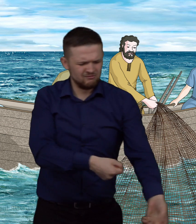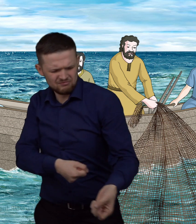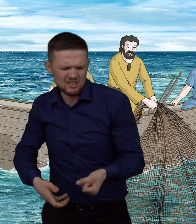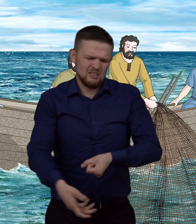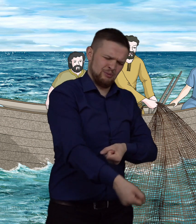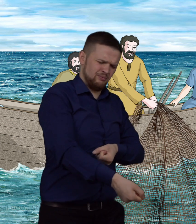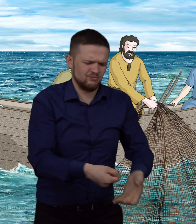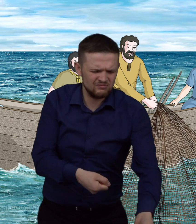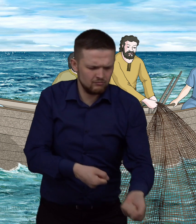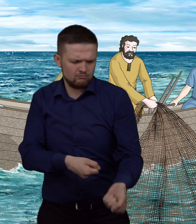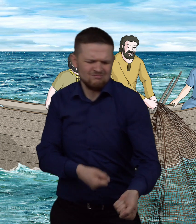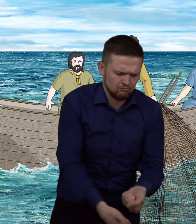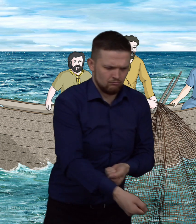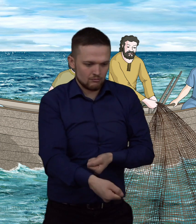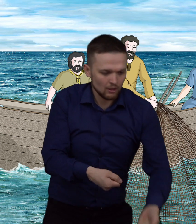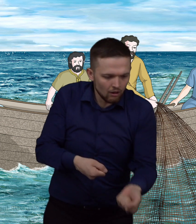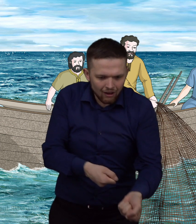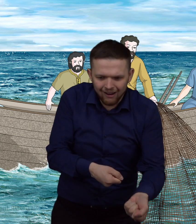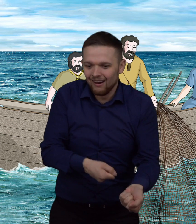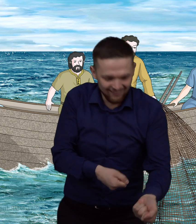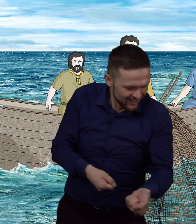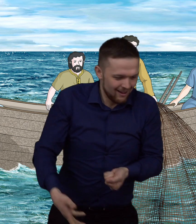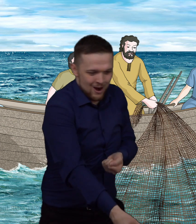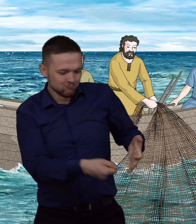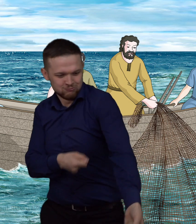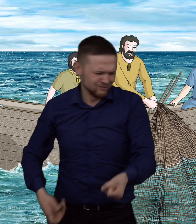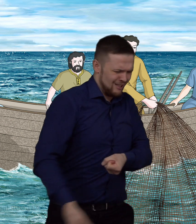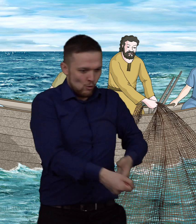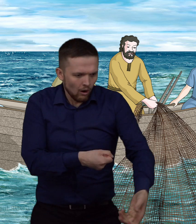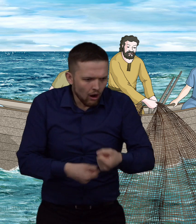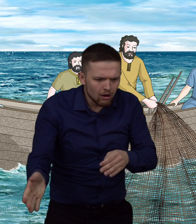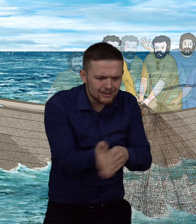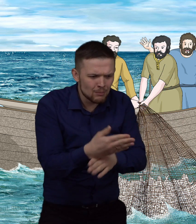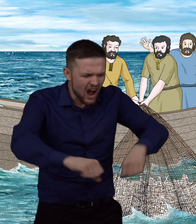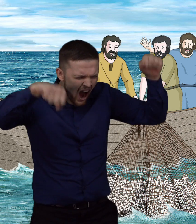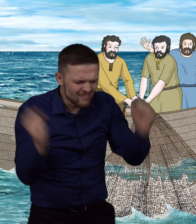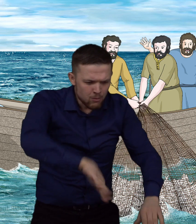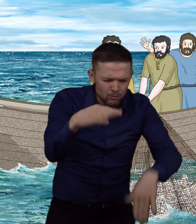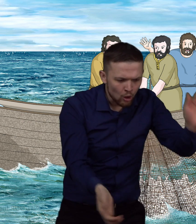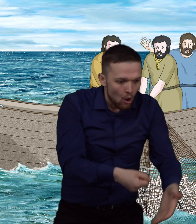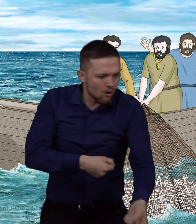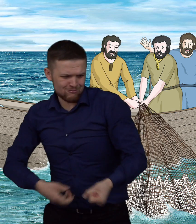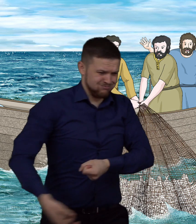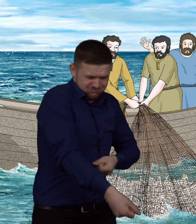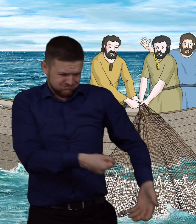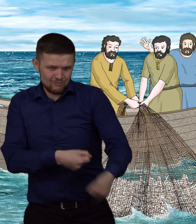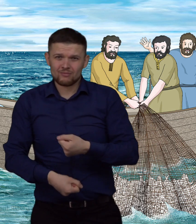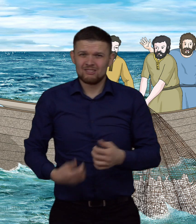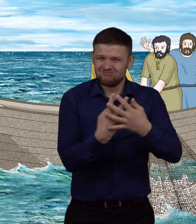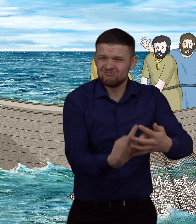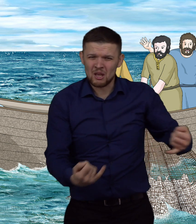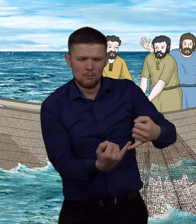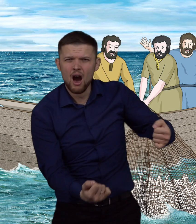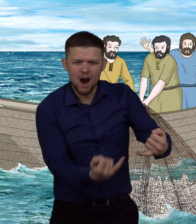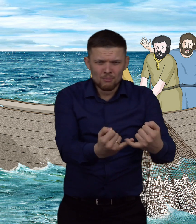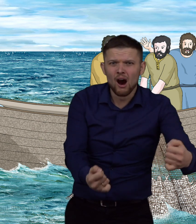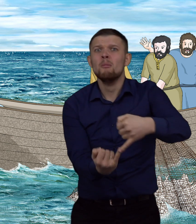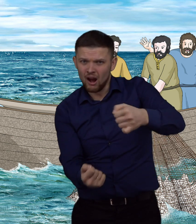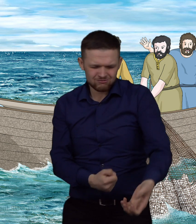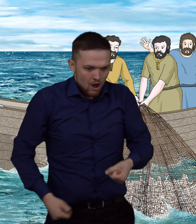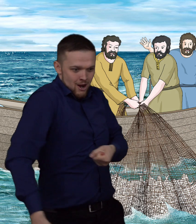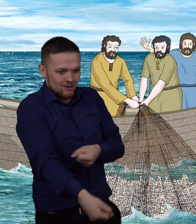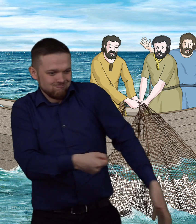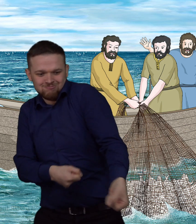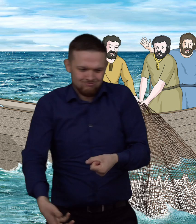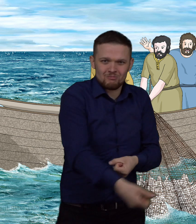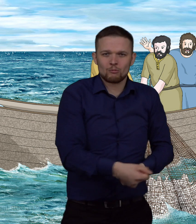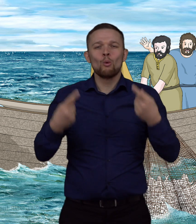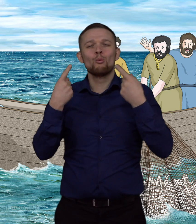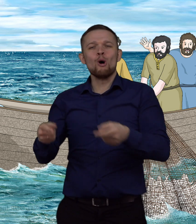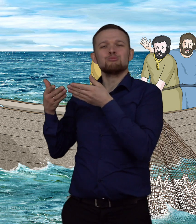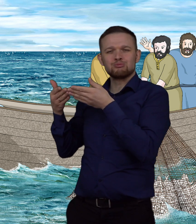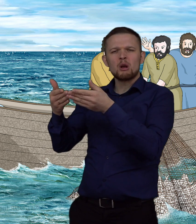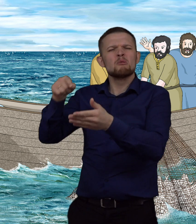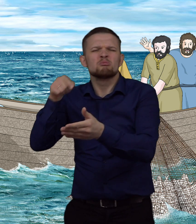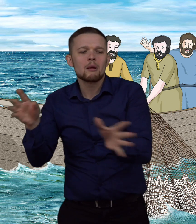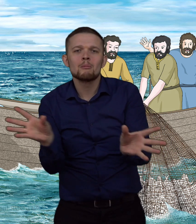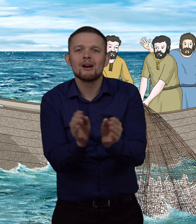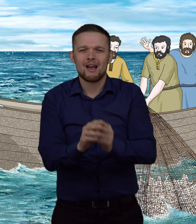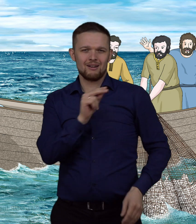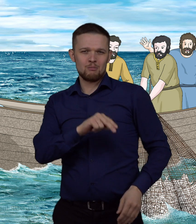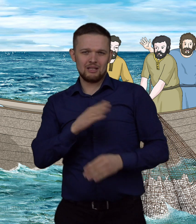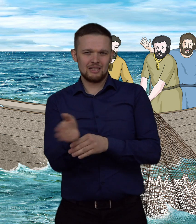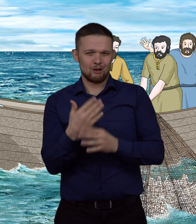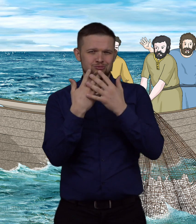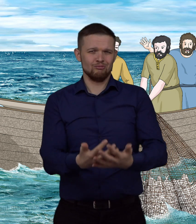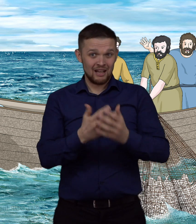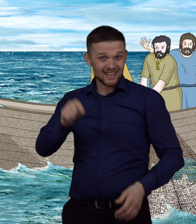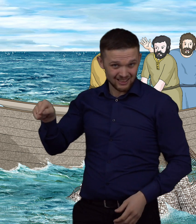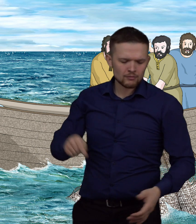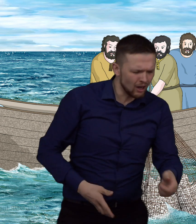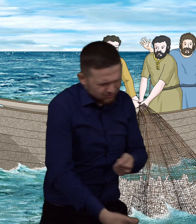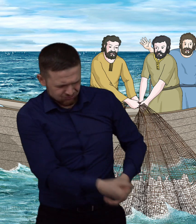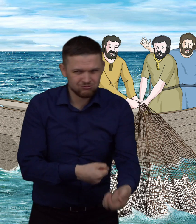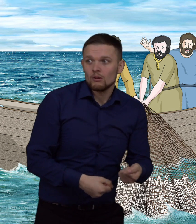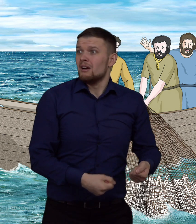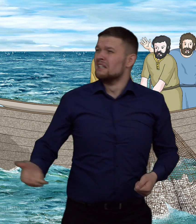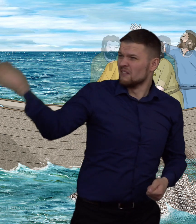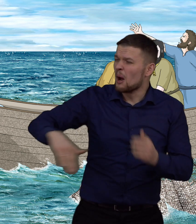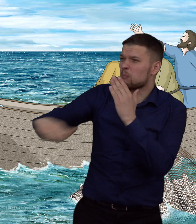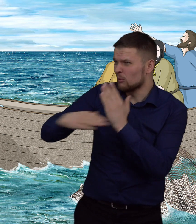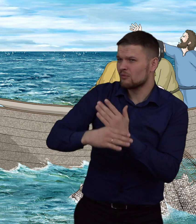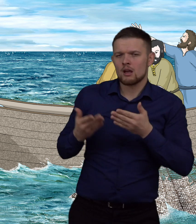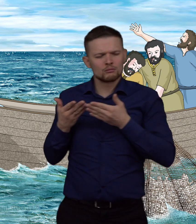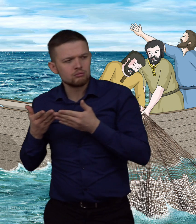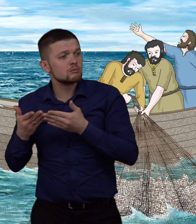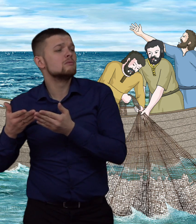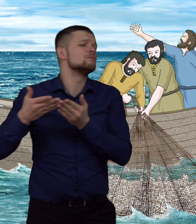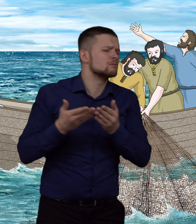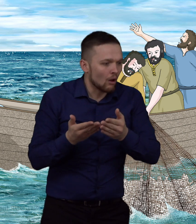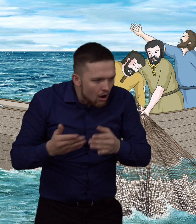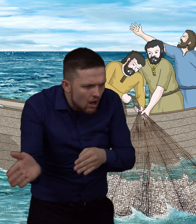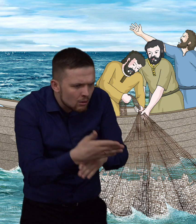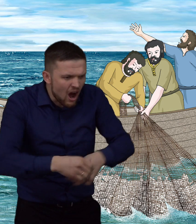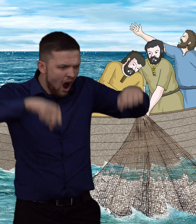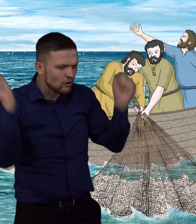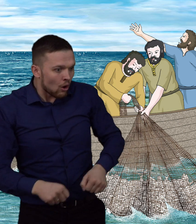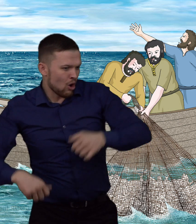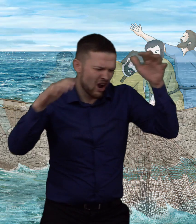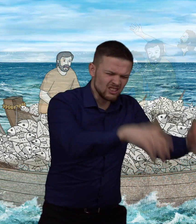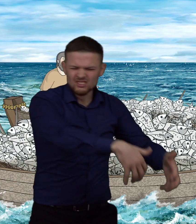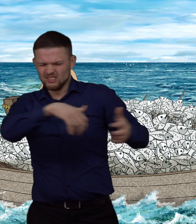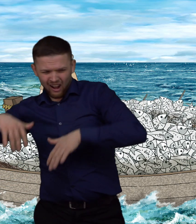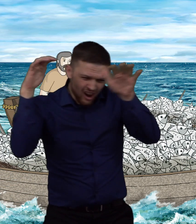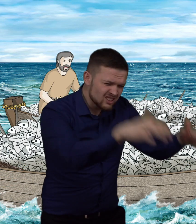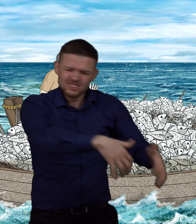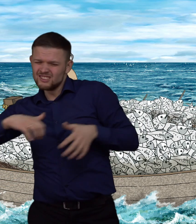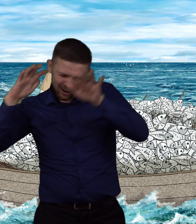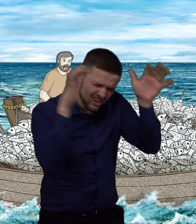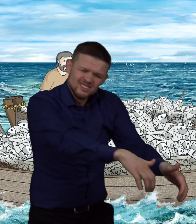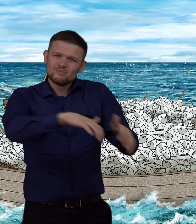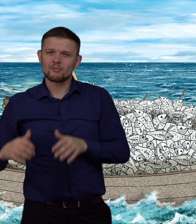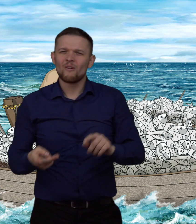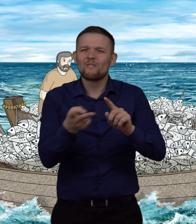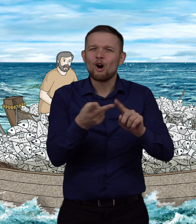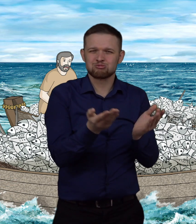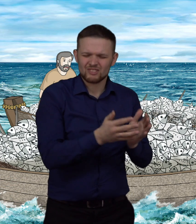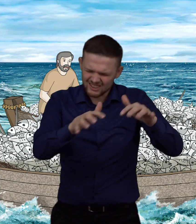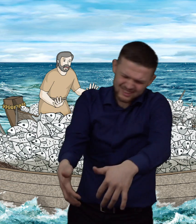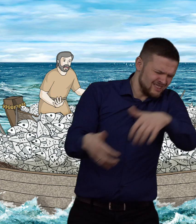So they signaled to their partners in the other boat to come and help them, and they came and filled both boats so full that they began to sink.